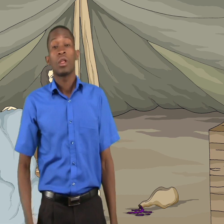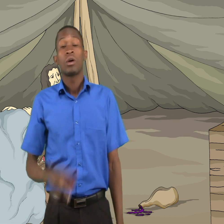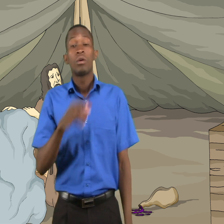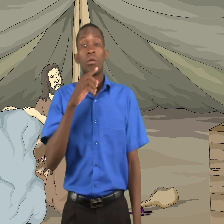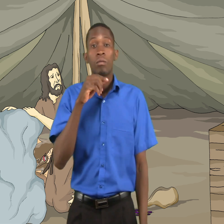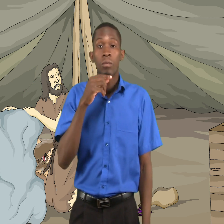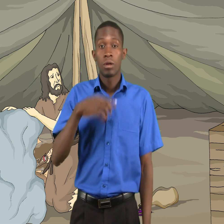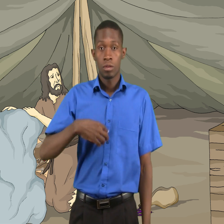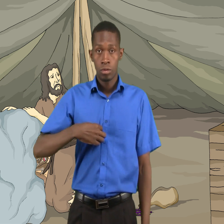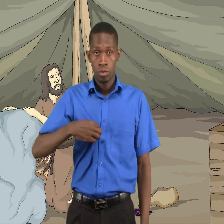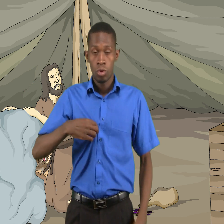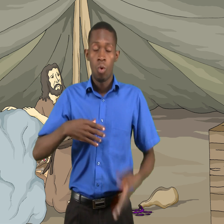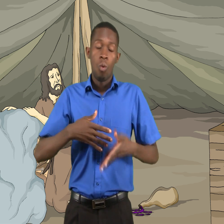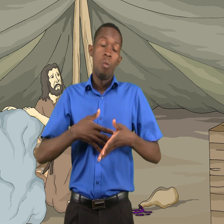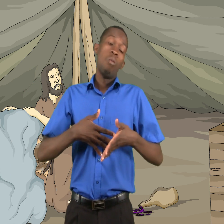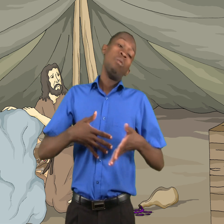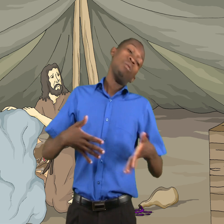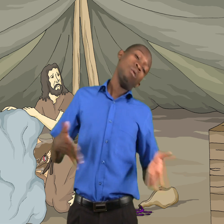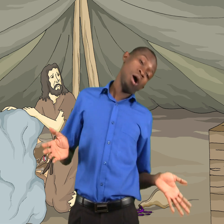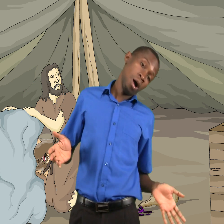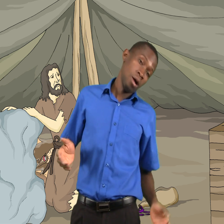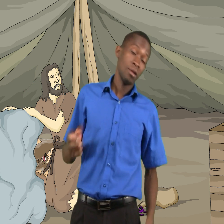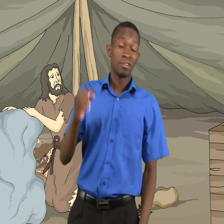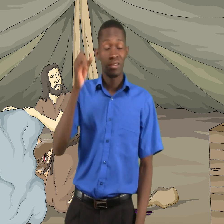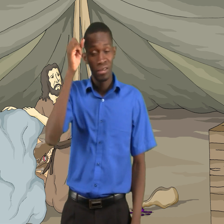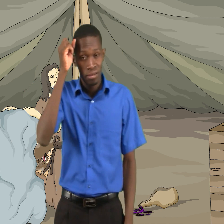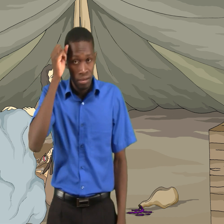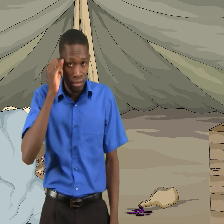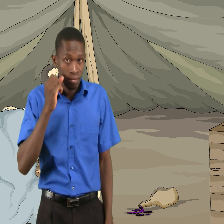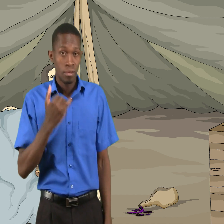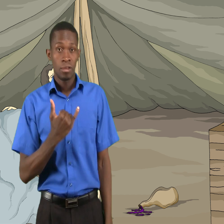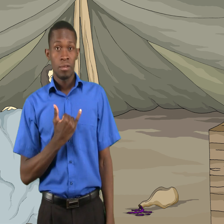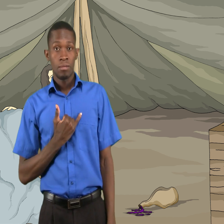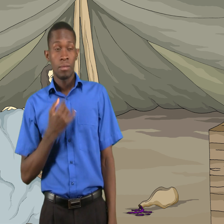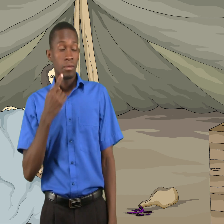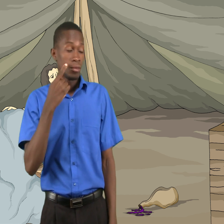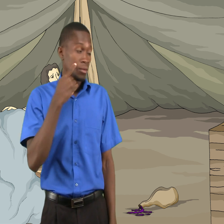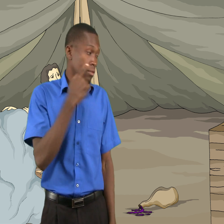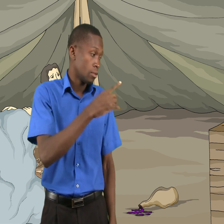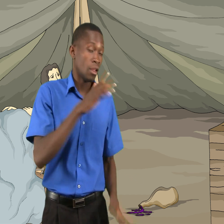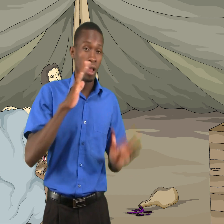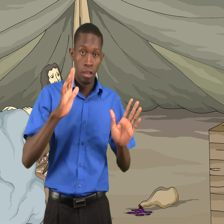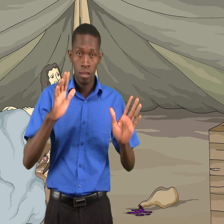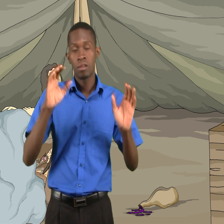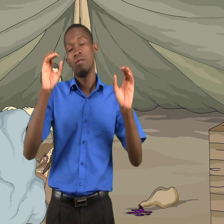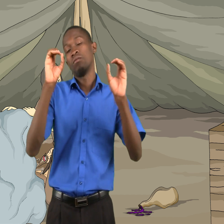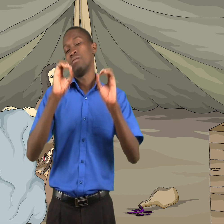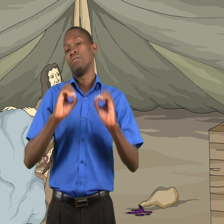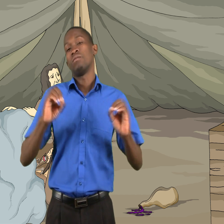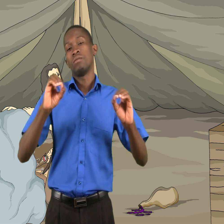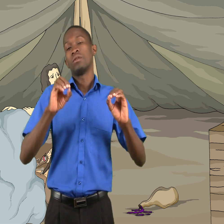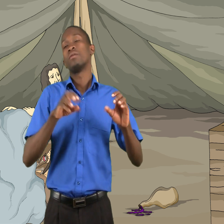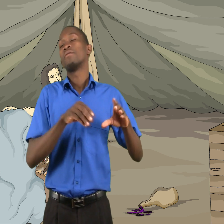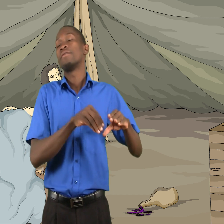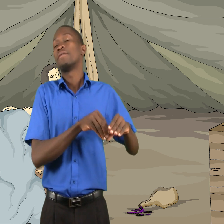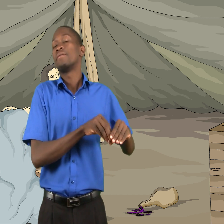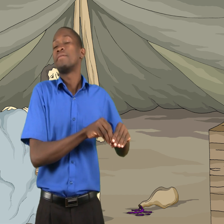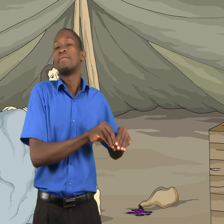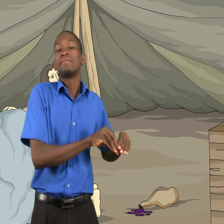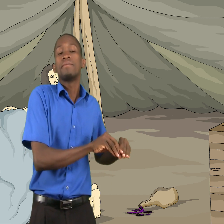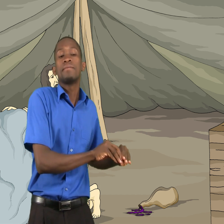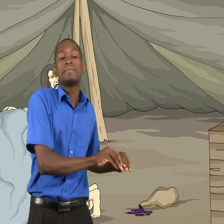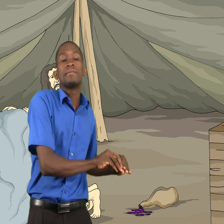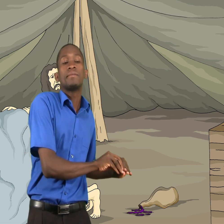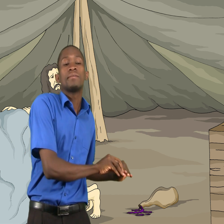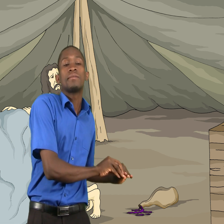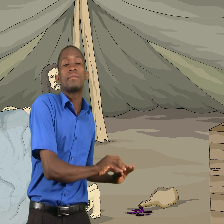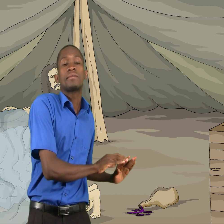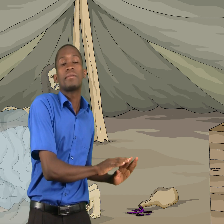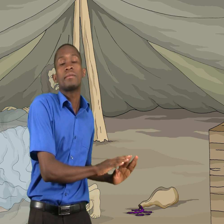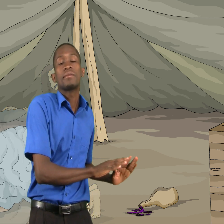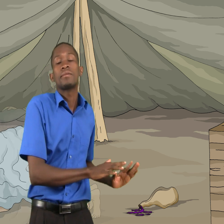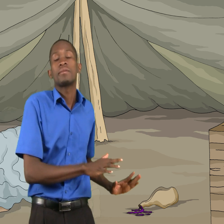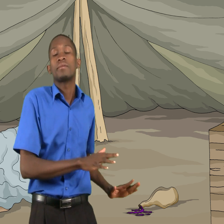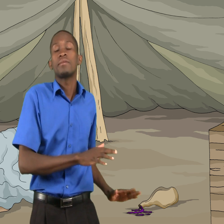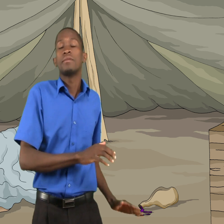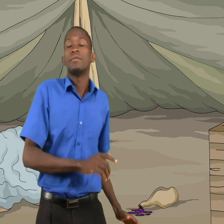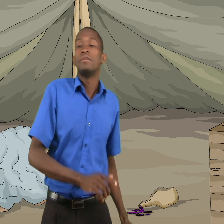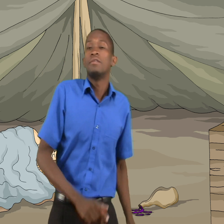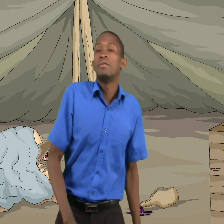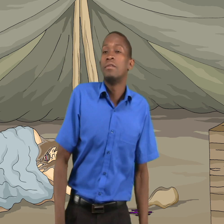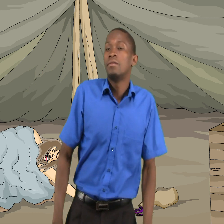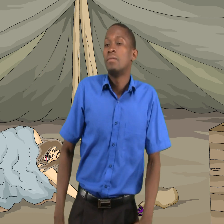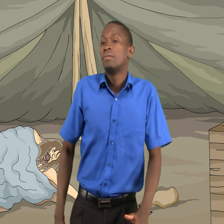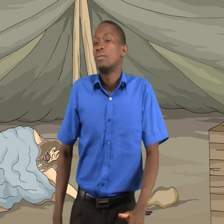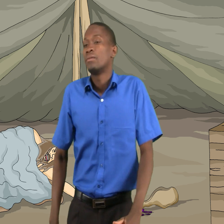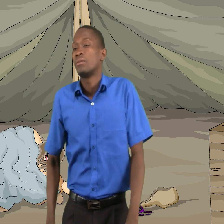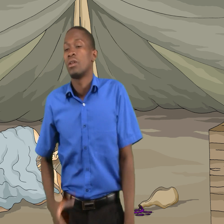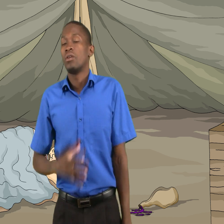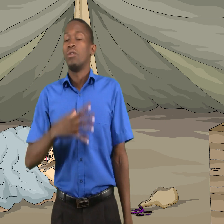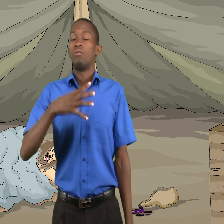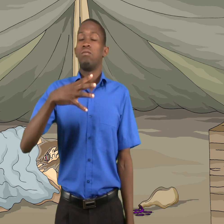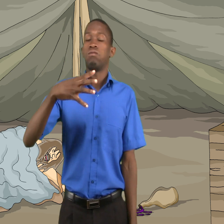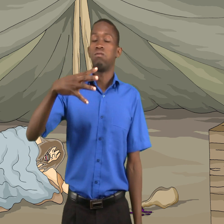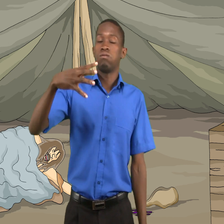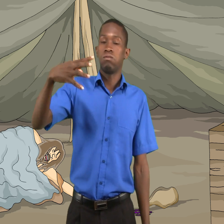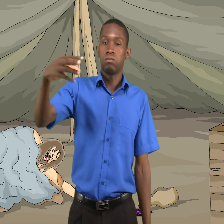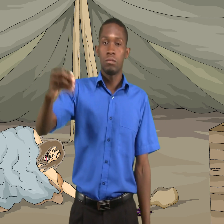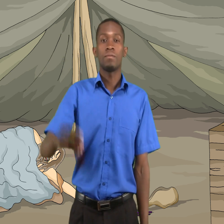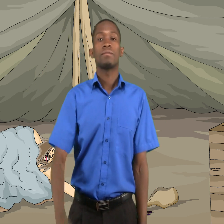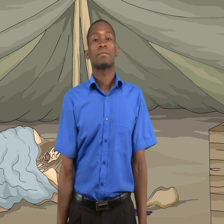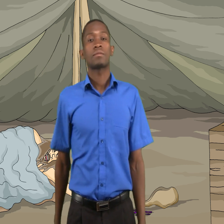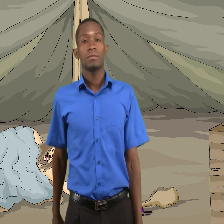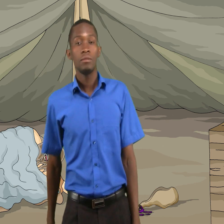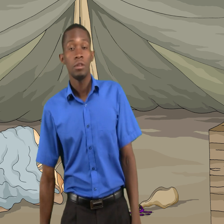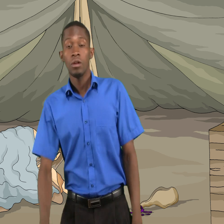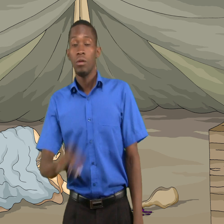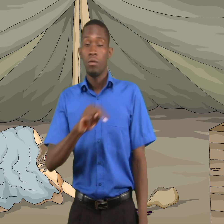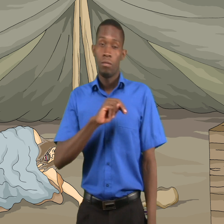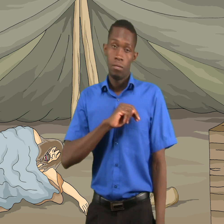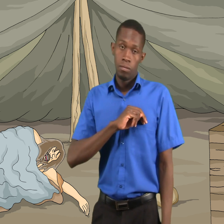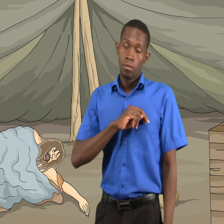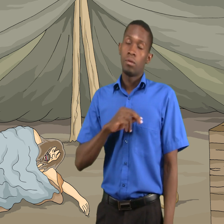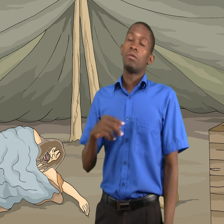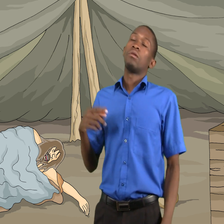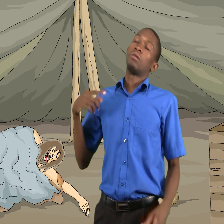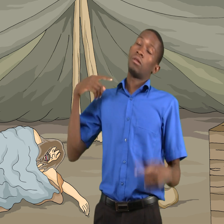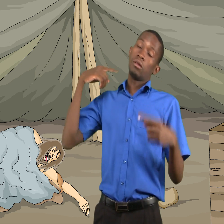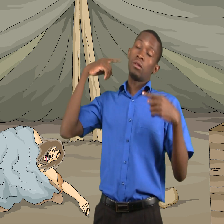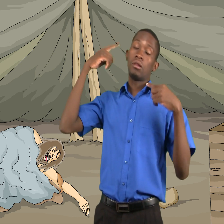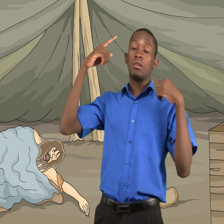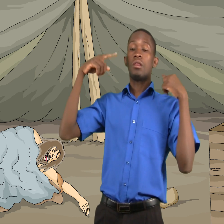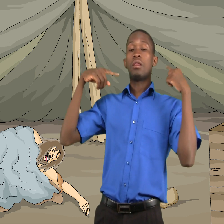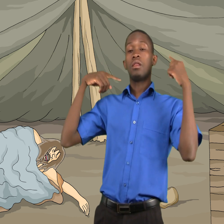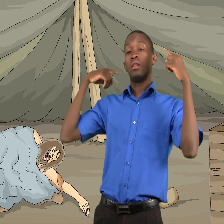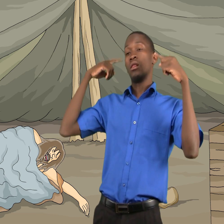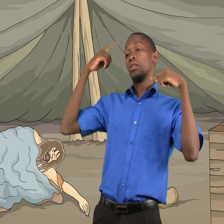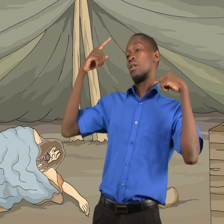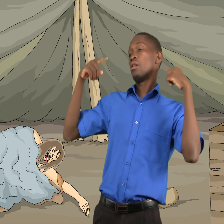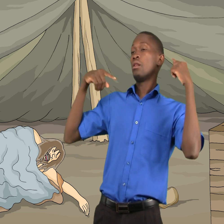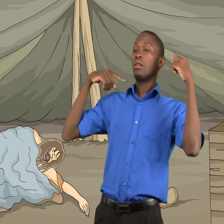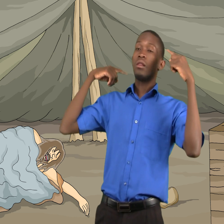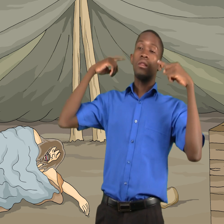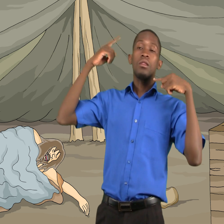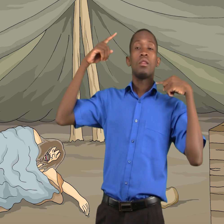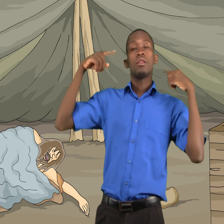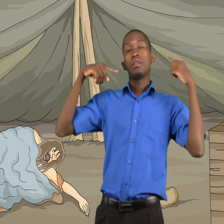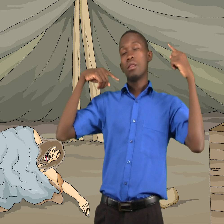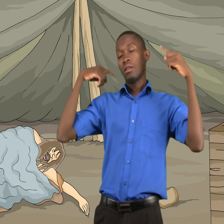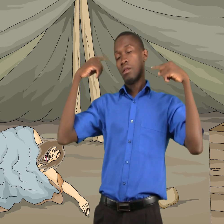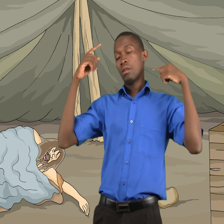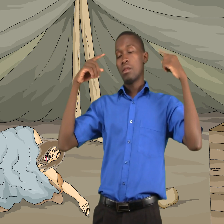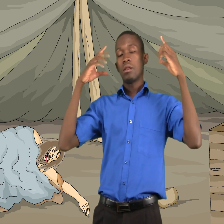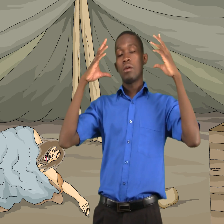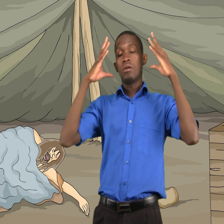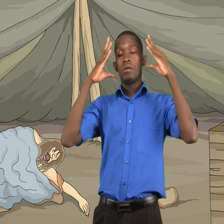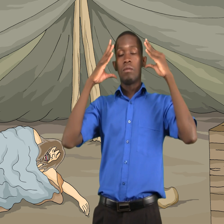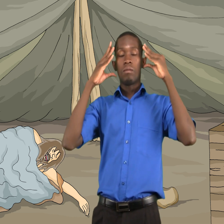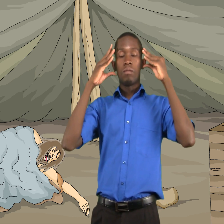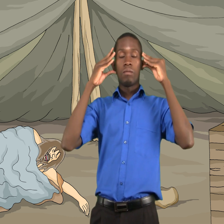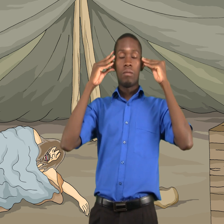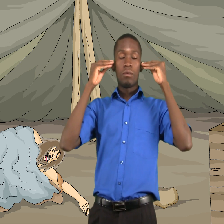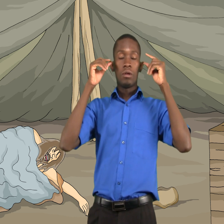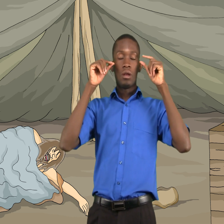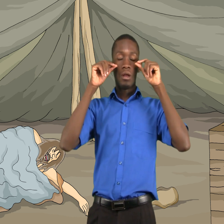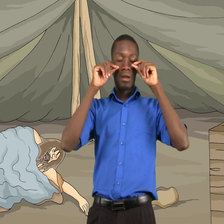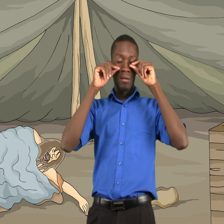Their faces were turned away so that they did not see their father’s nakedness.